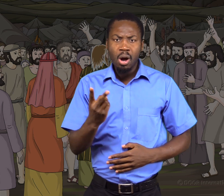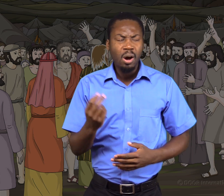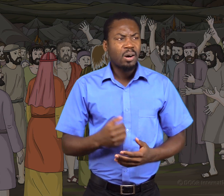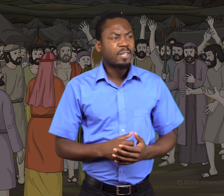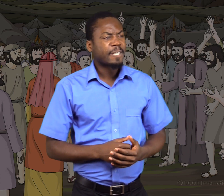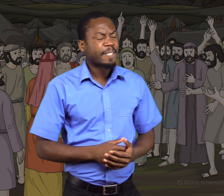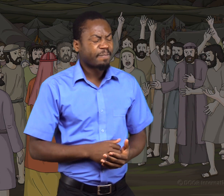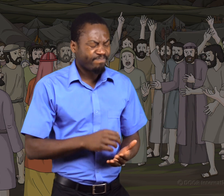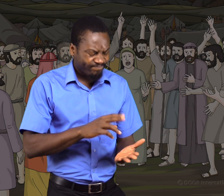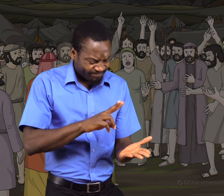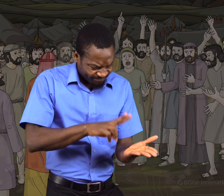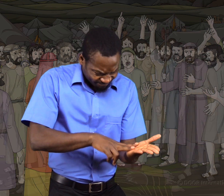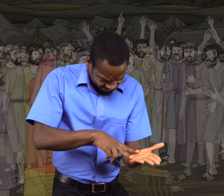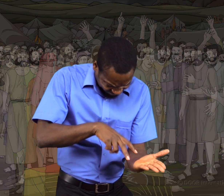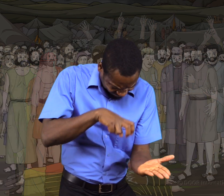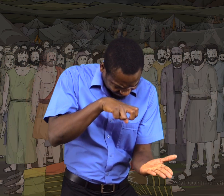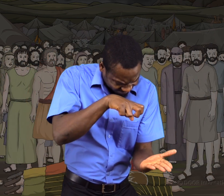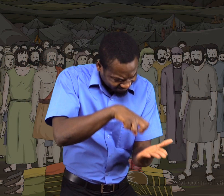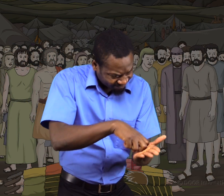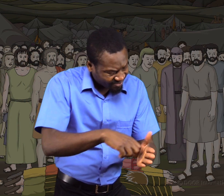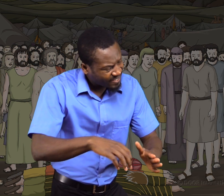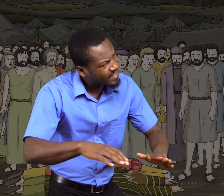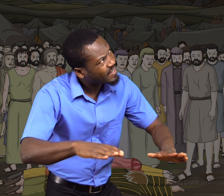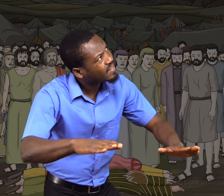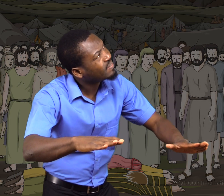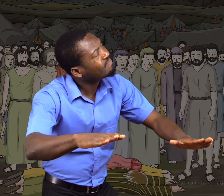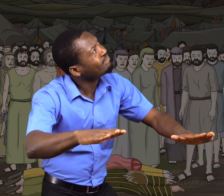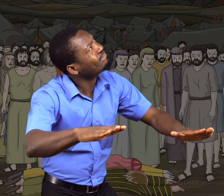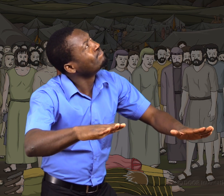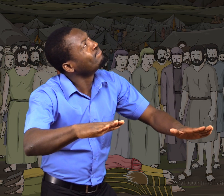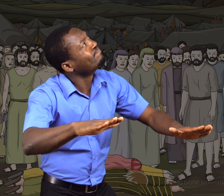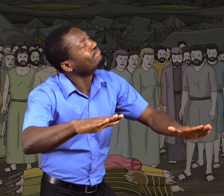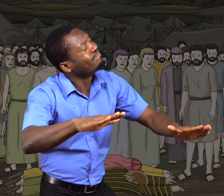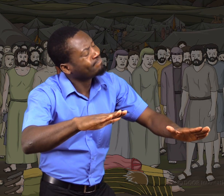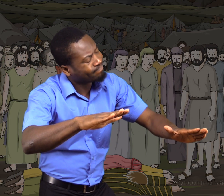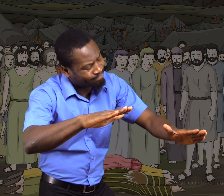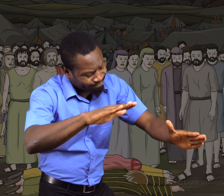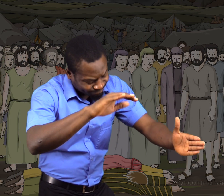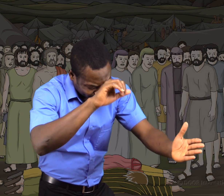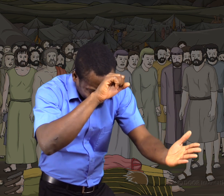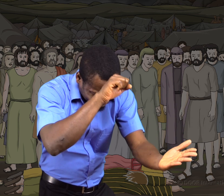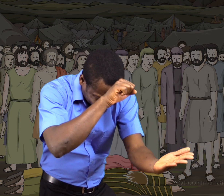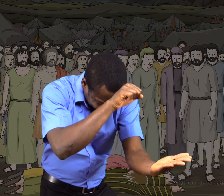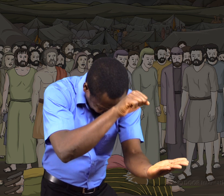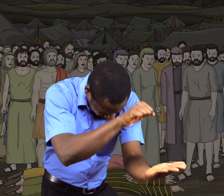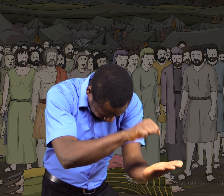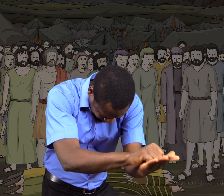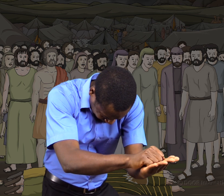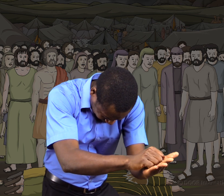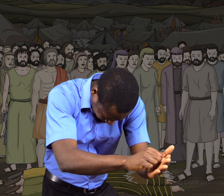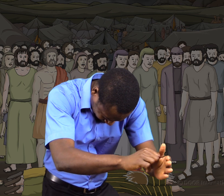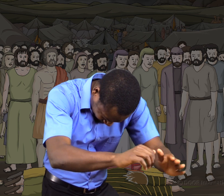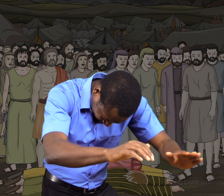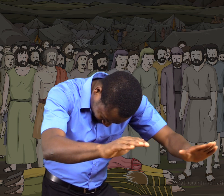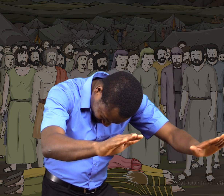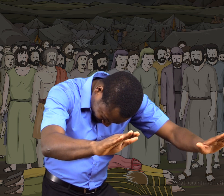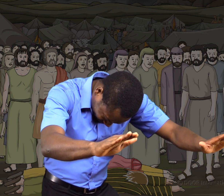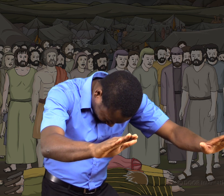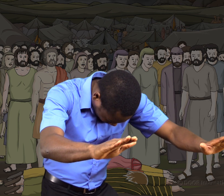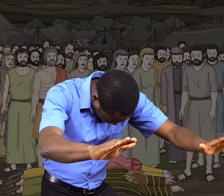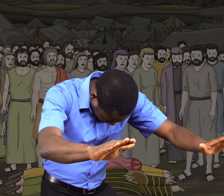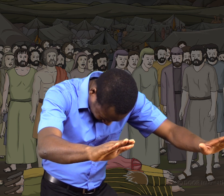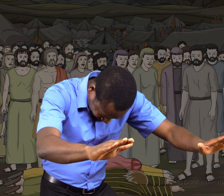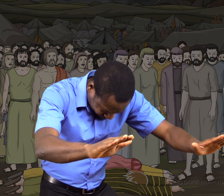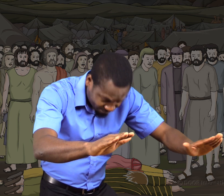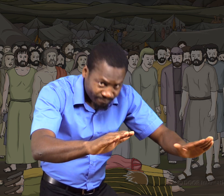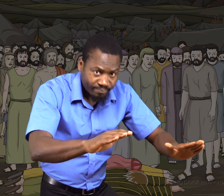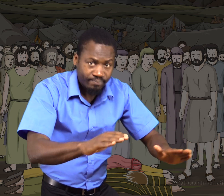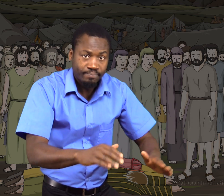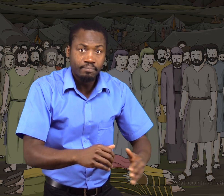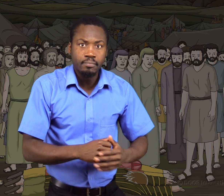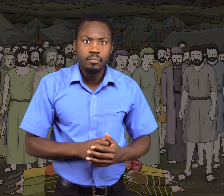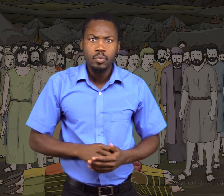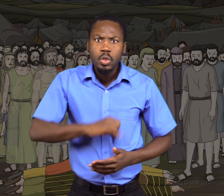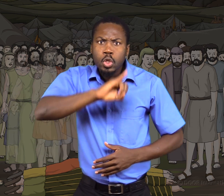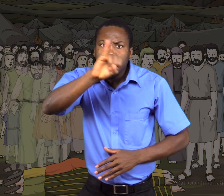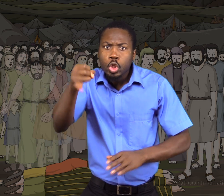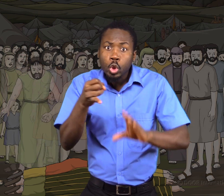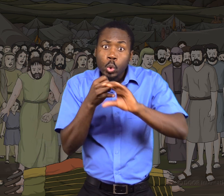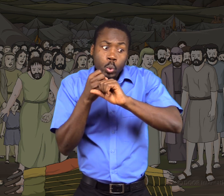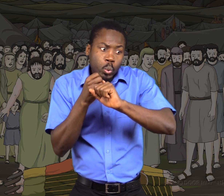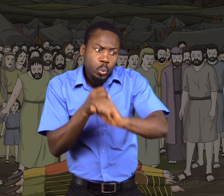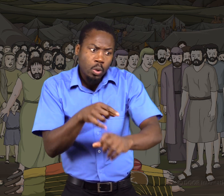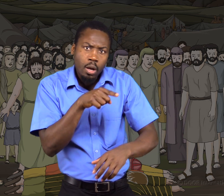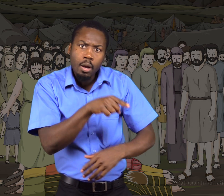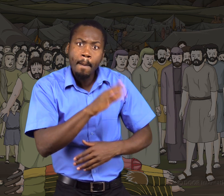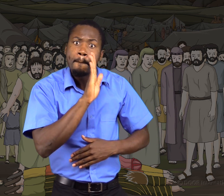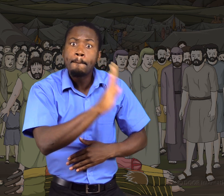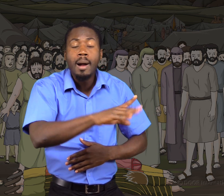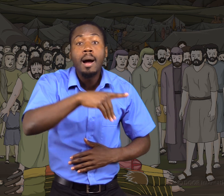Then Moses and Aaron fell facedown before the whole assembly of the congregation of Israel.